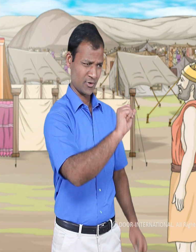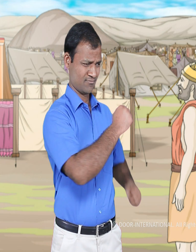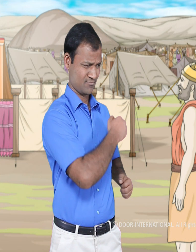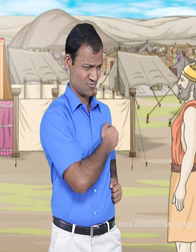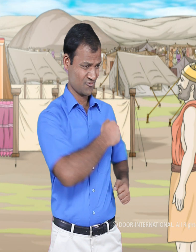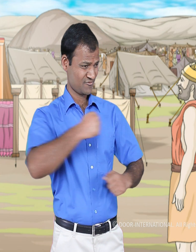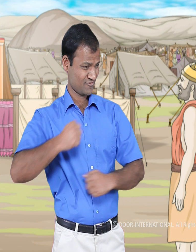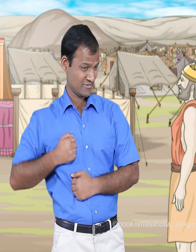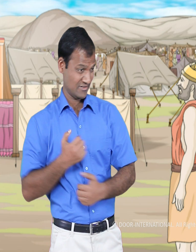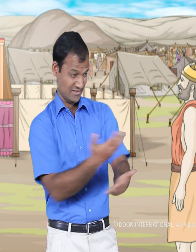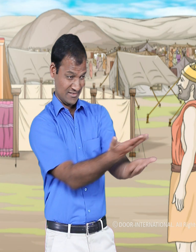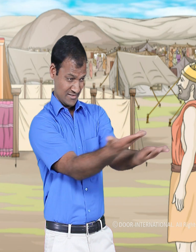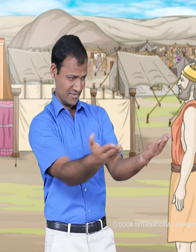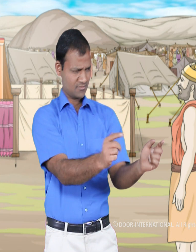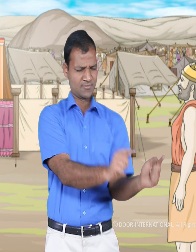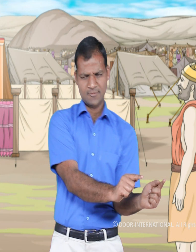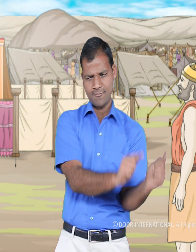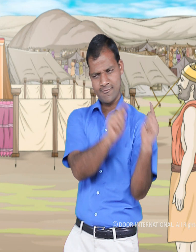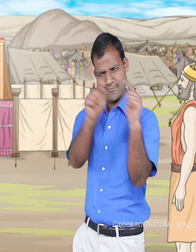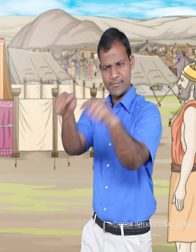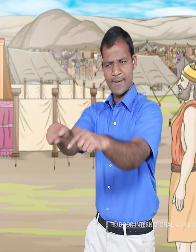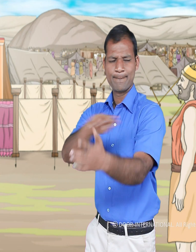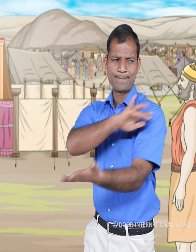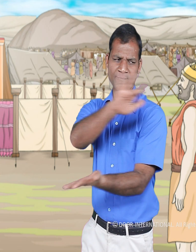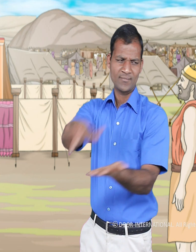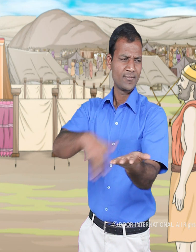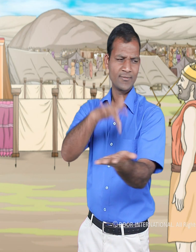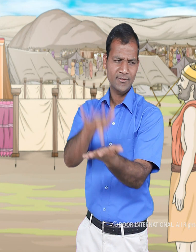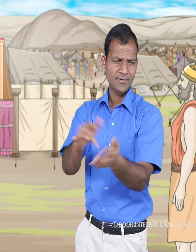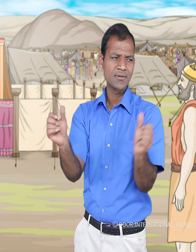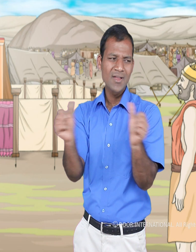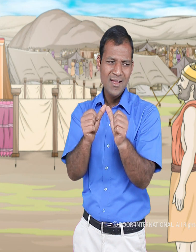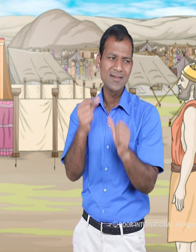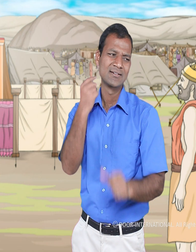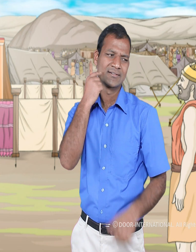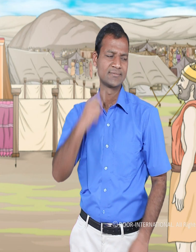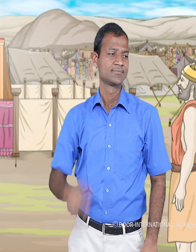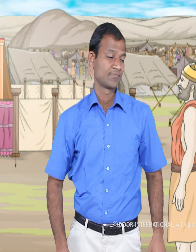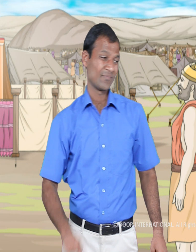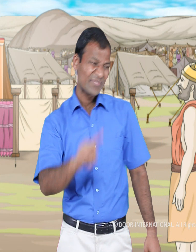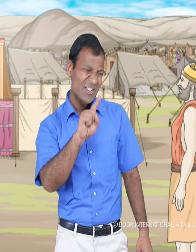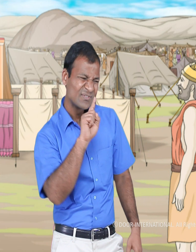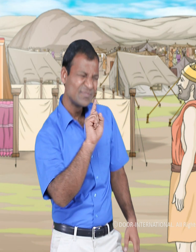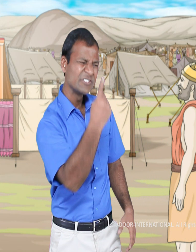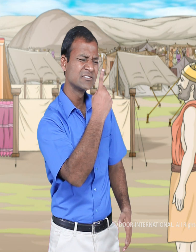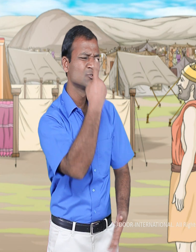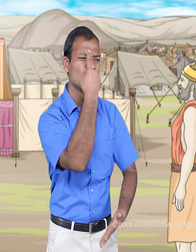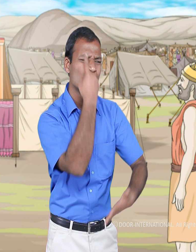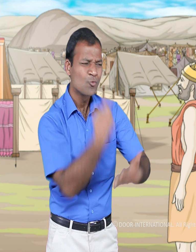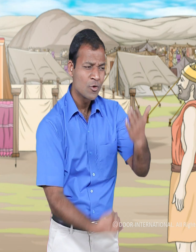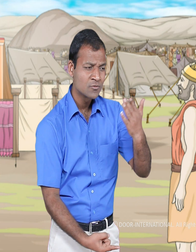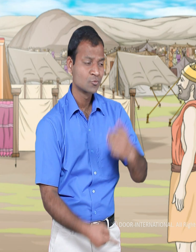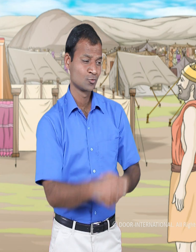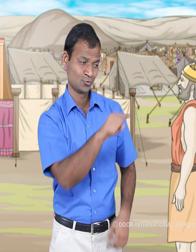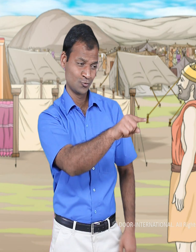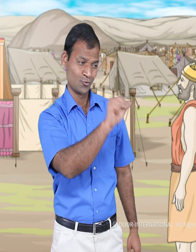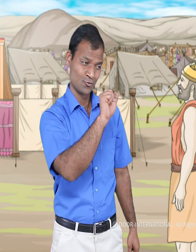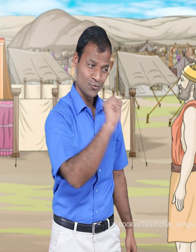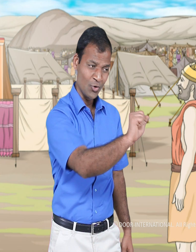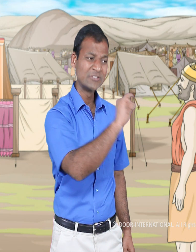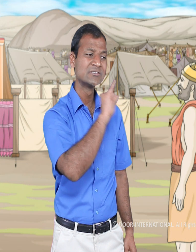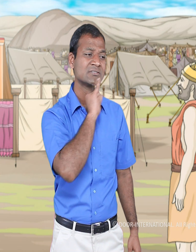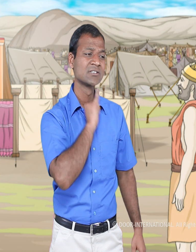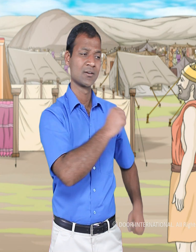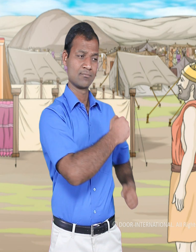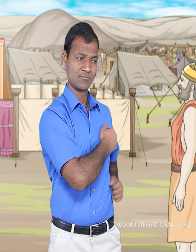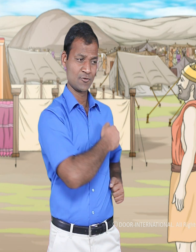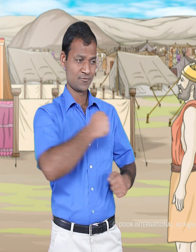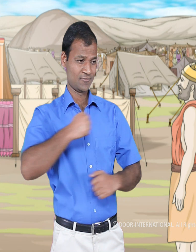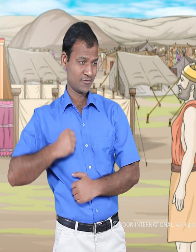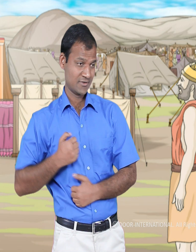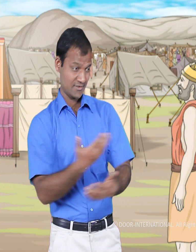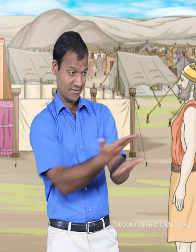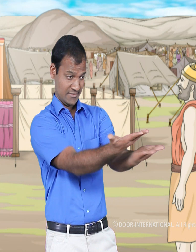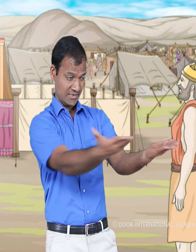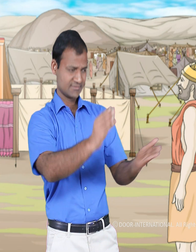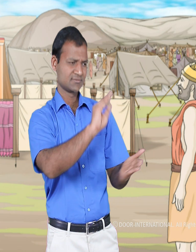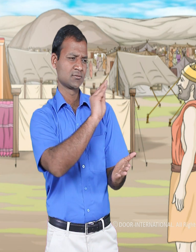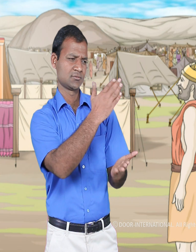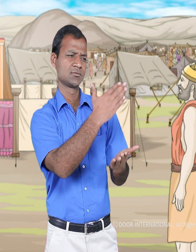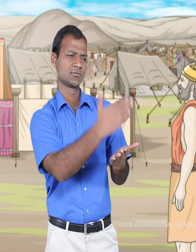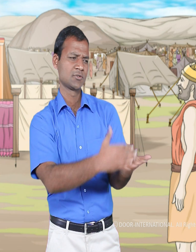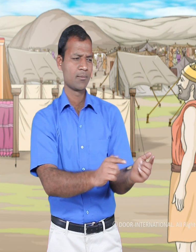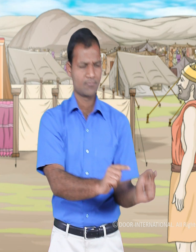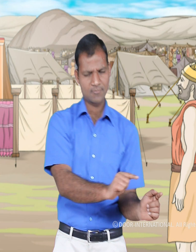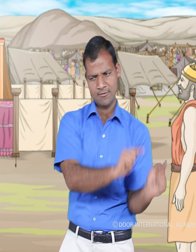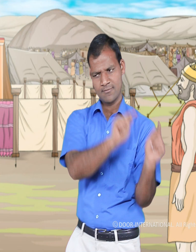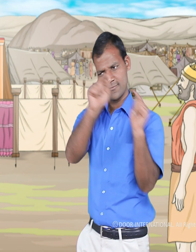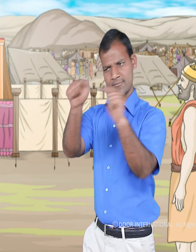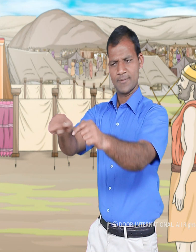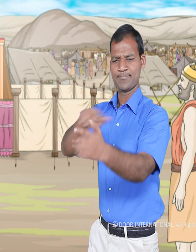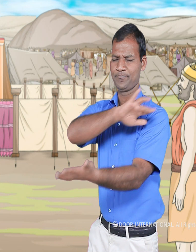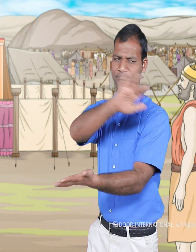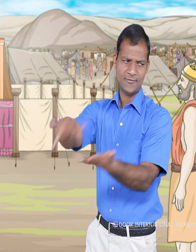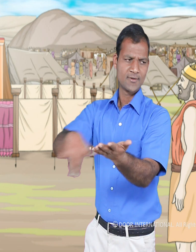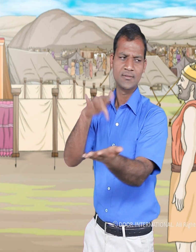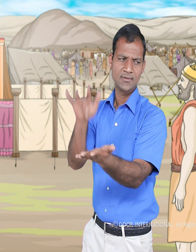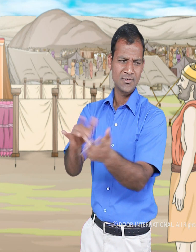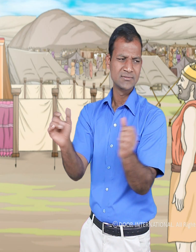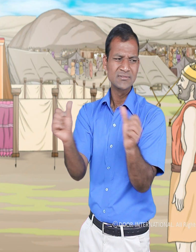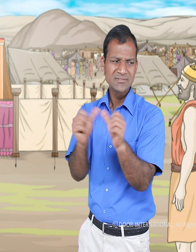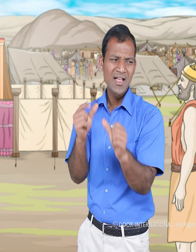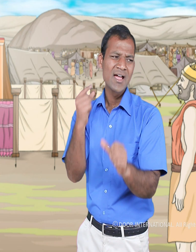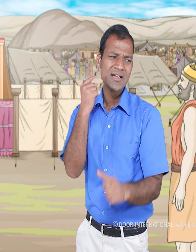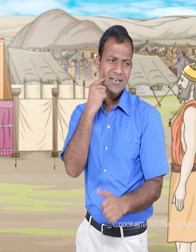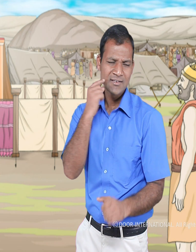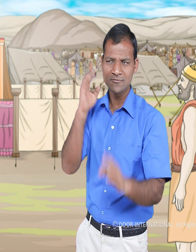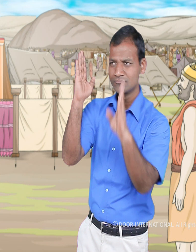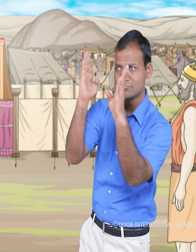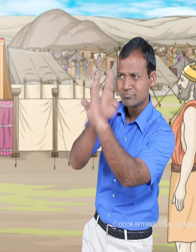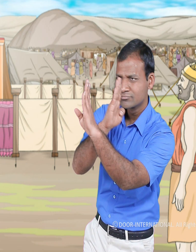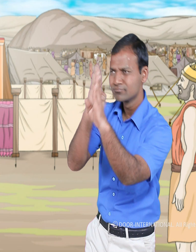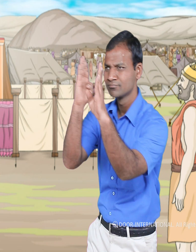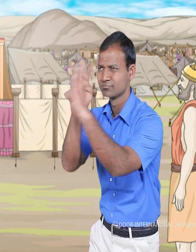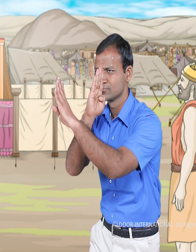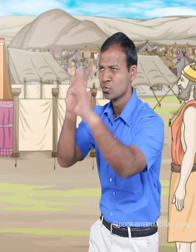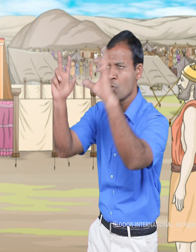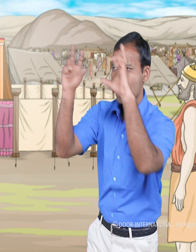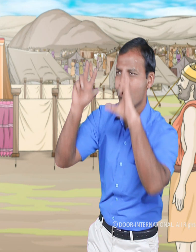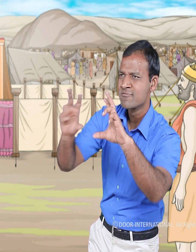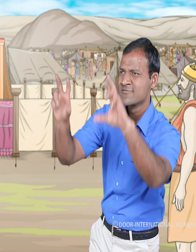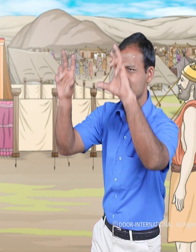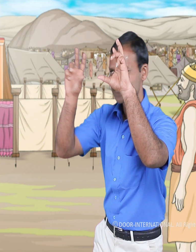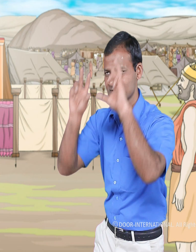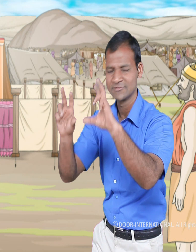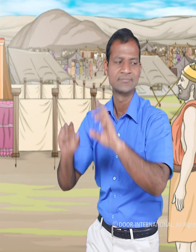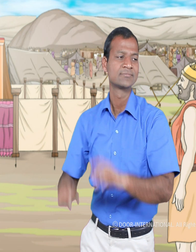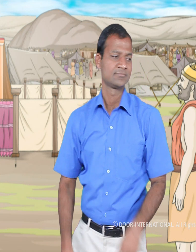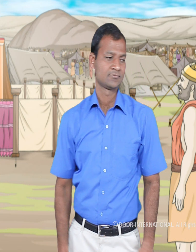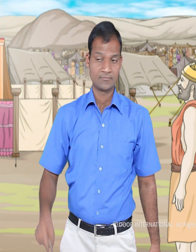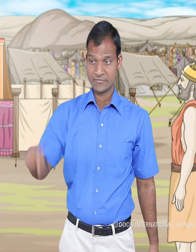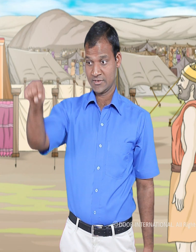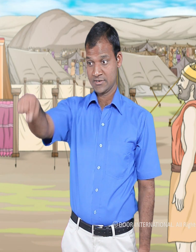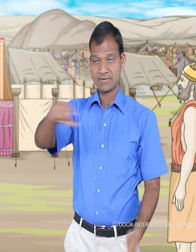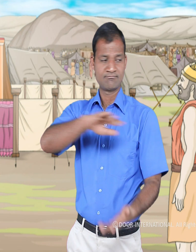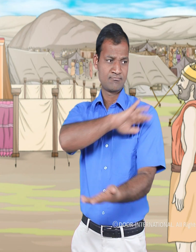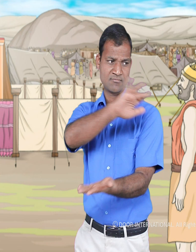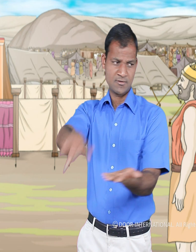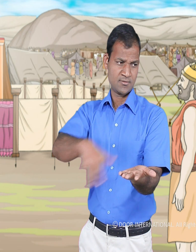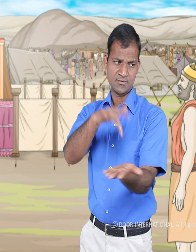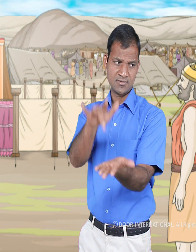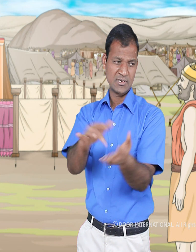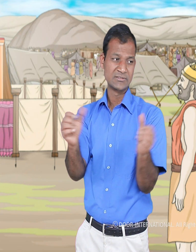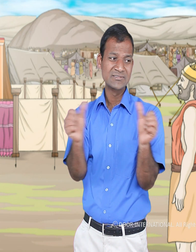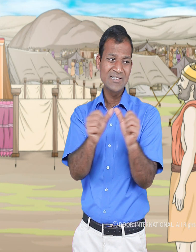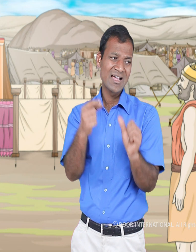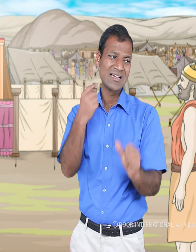Take the whole army with you, and go up and attack Ai.